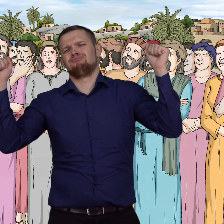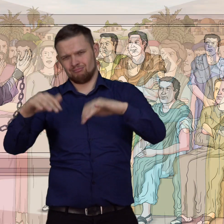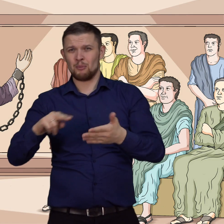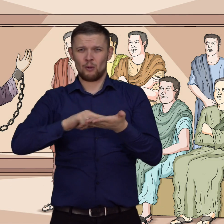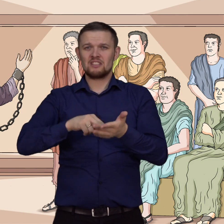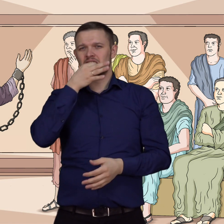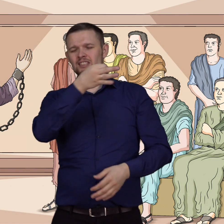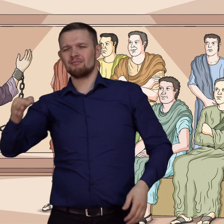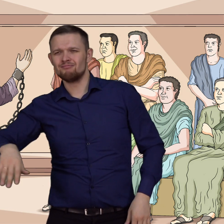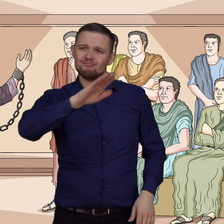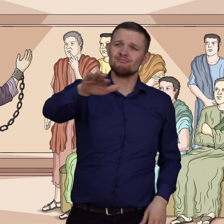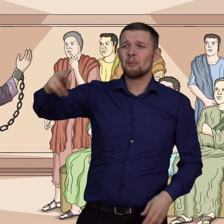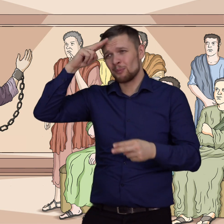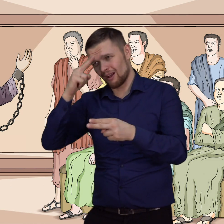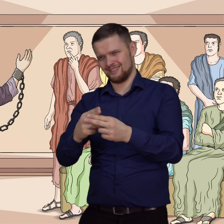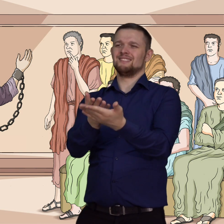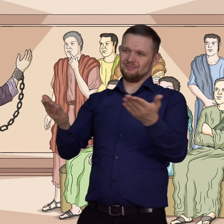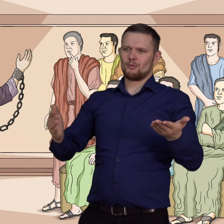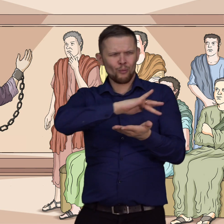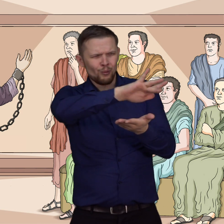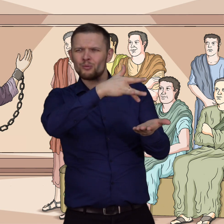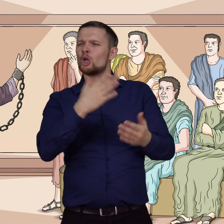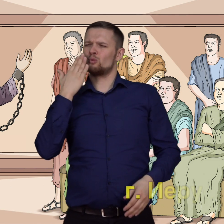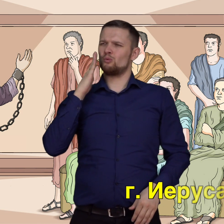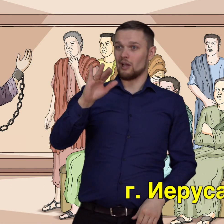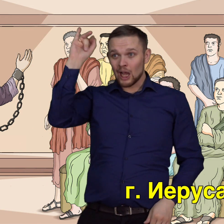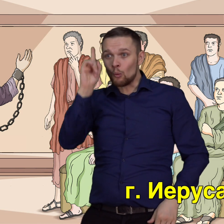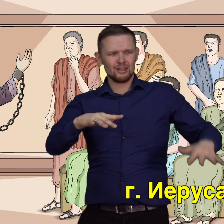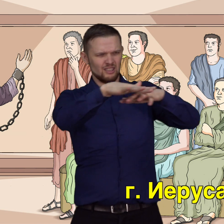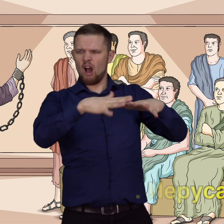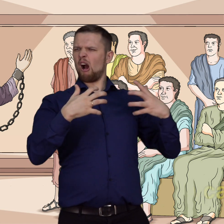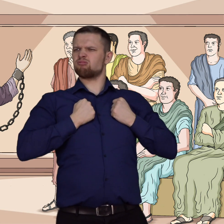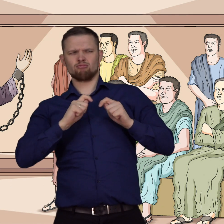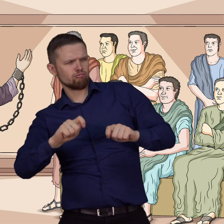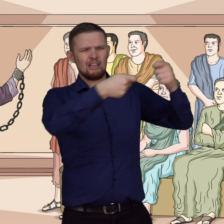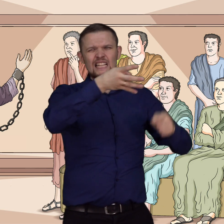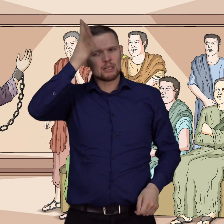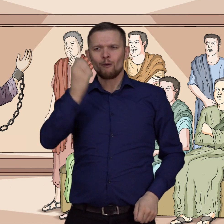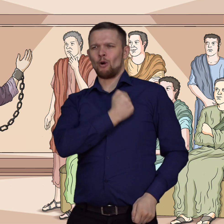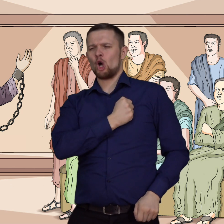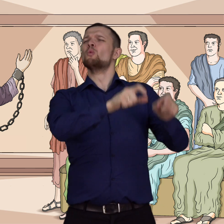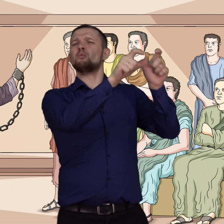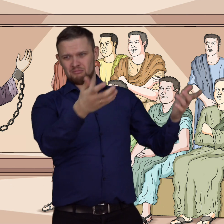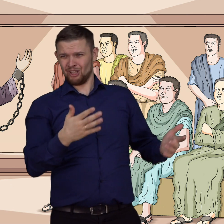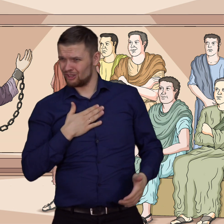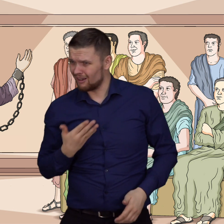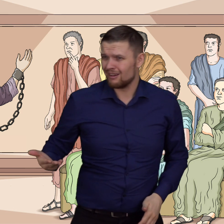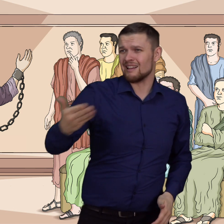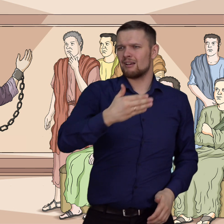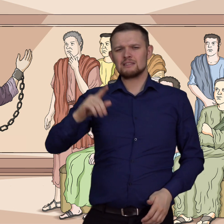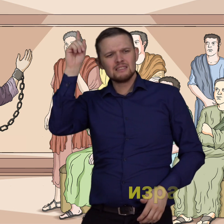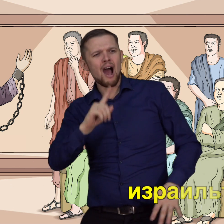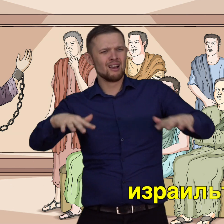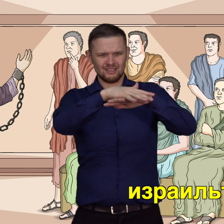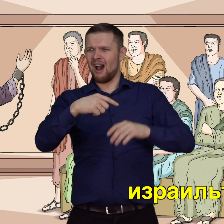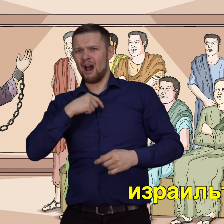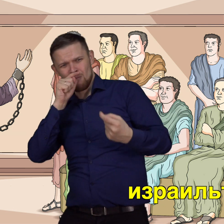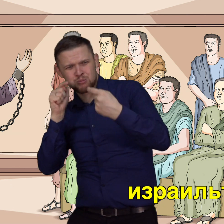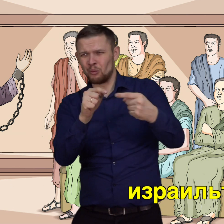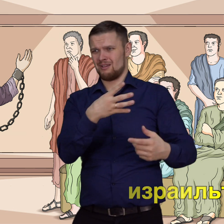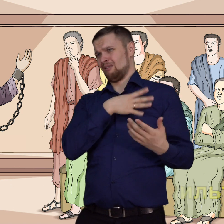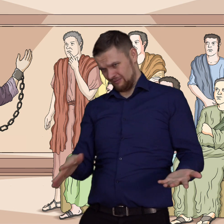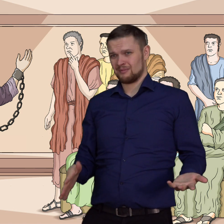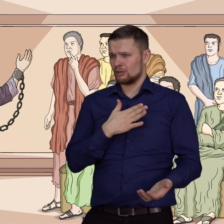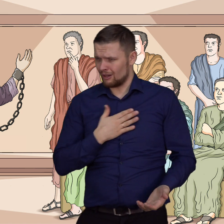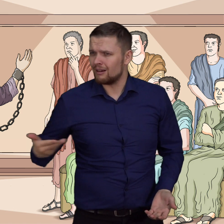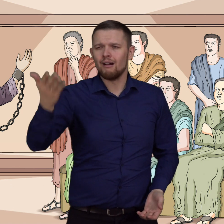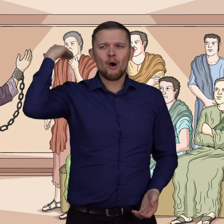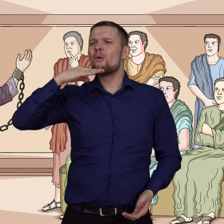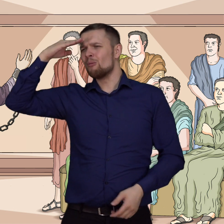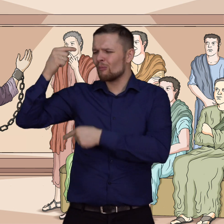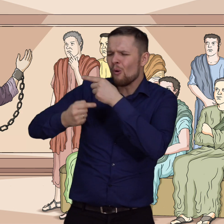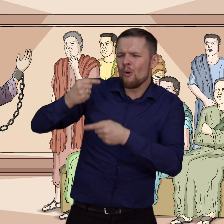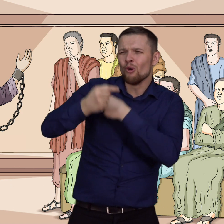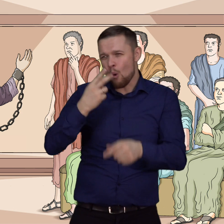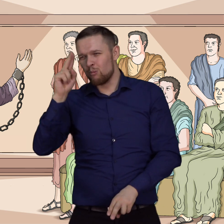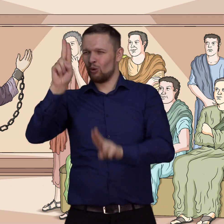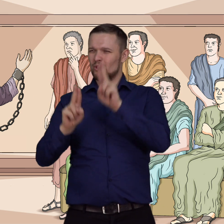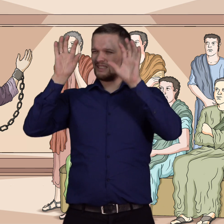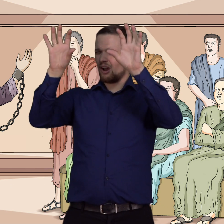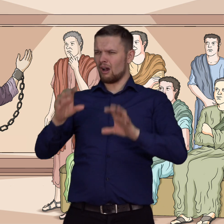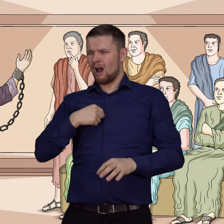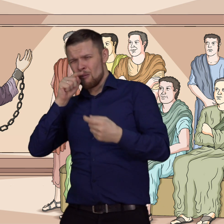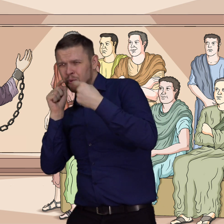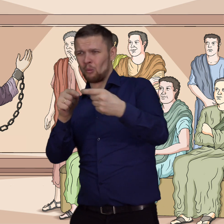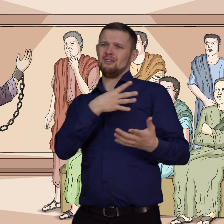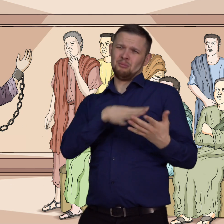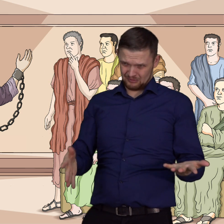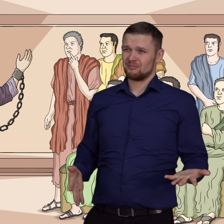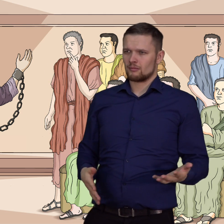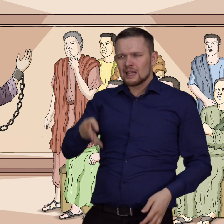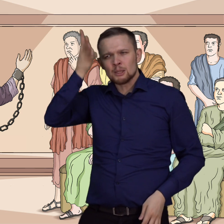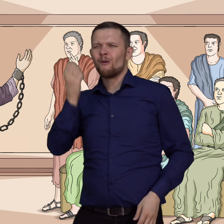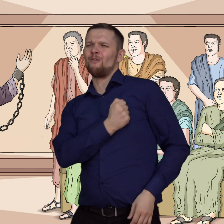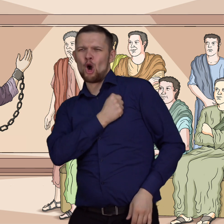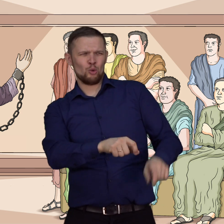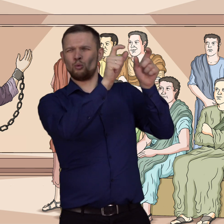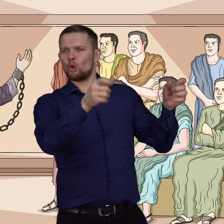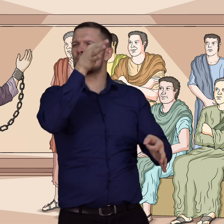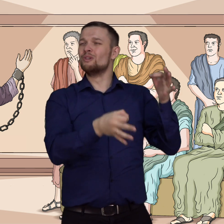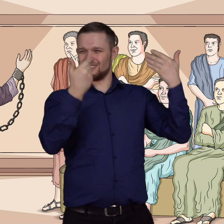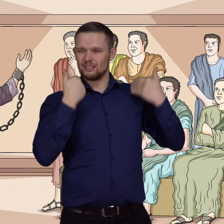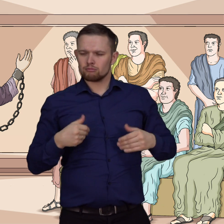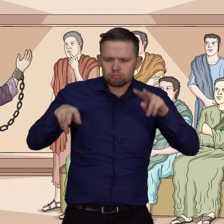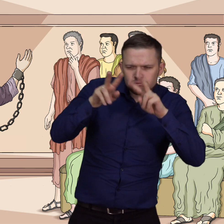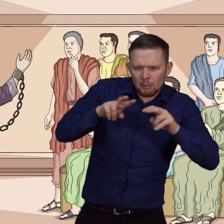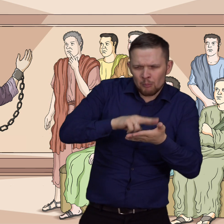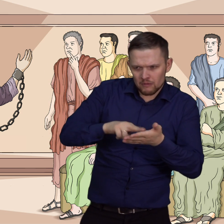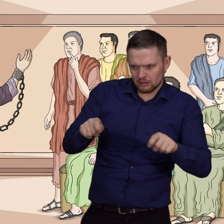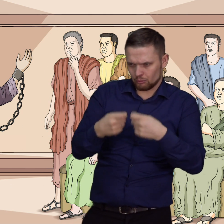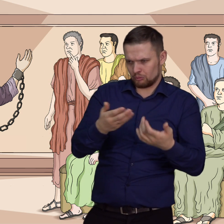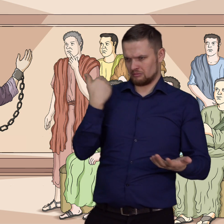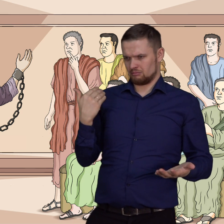When they had gathered, he said to them, “Brothers, although I have done nothing against our people or the customs of our fathers, I was taken prisoner in Jerusalem and handed over to the Romans.